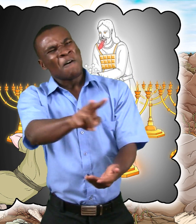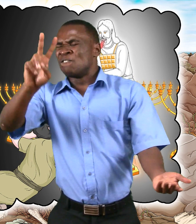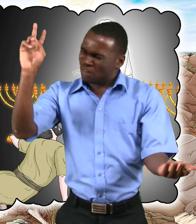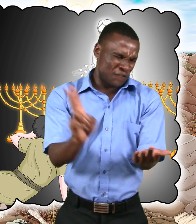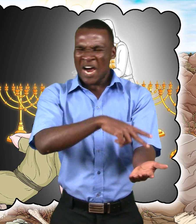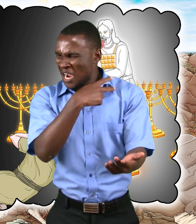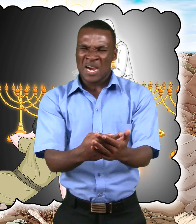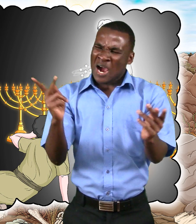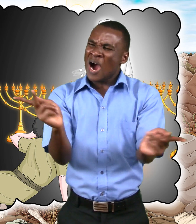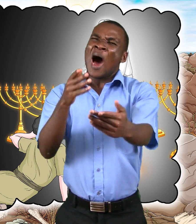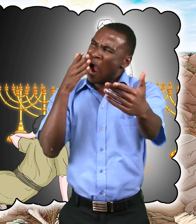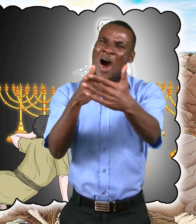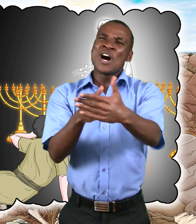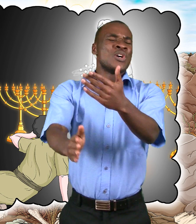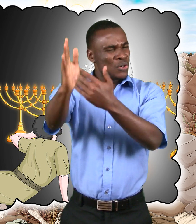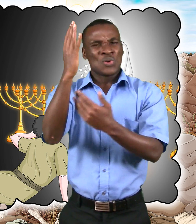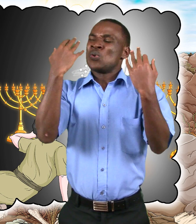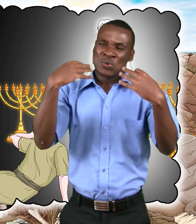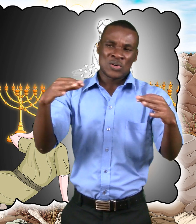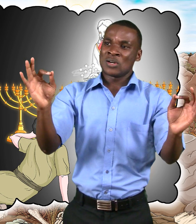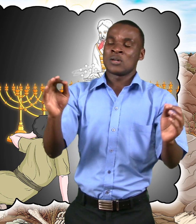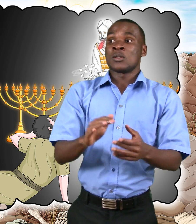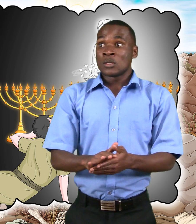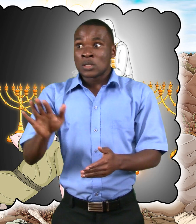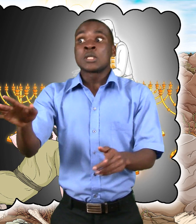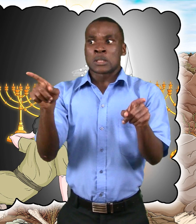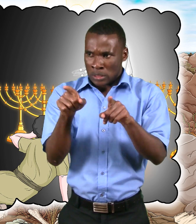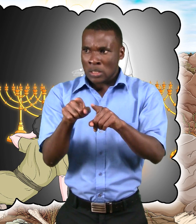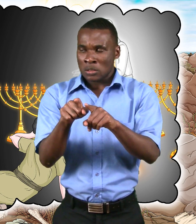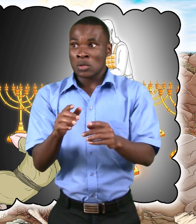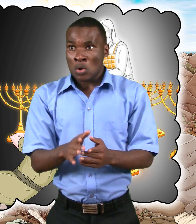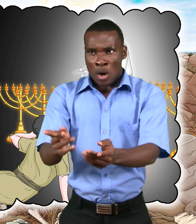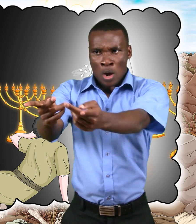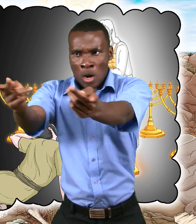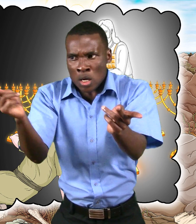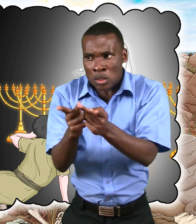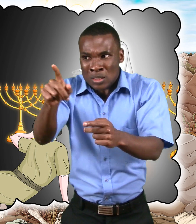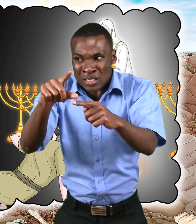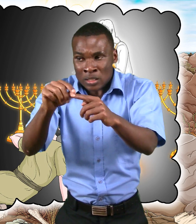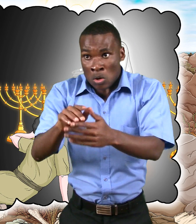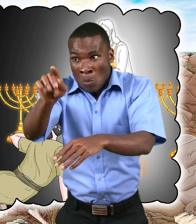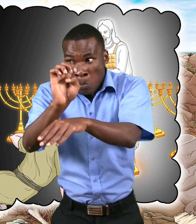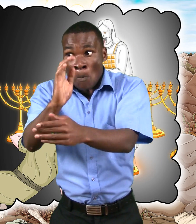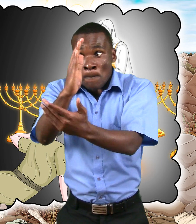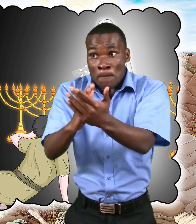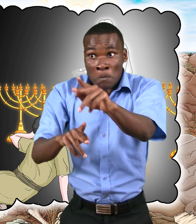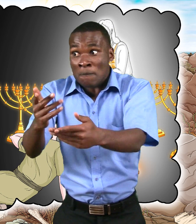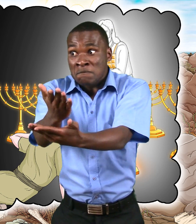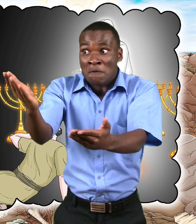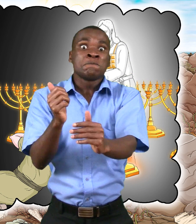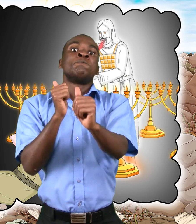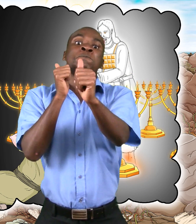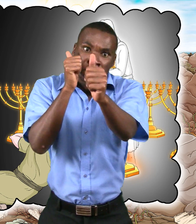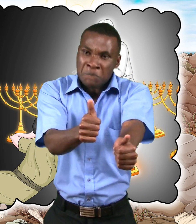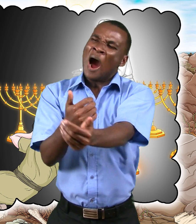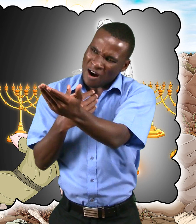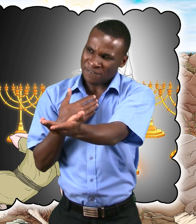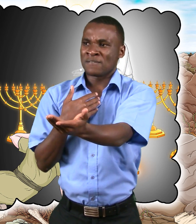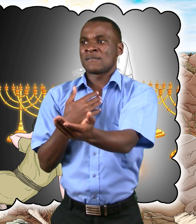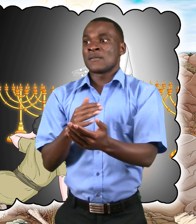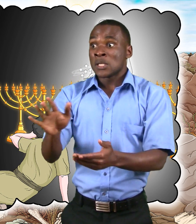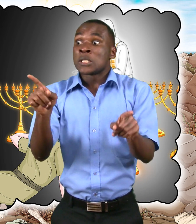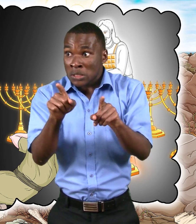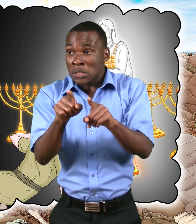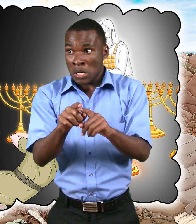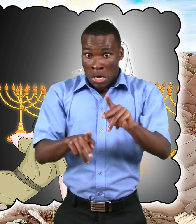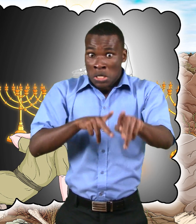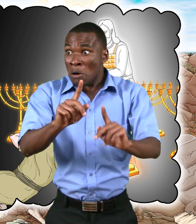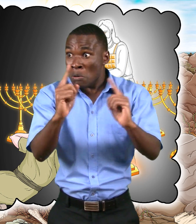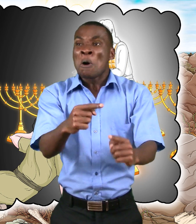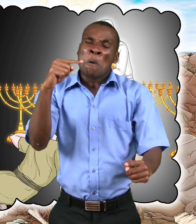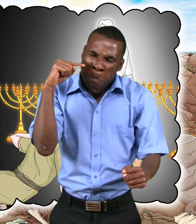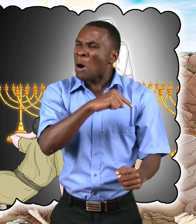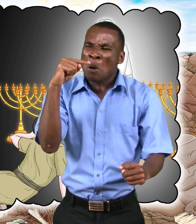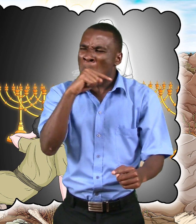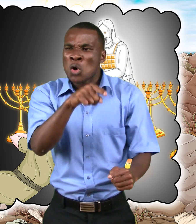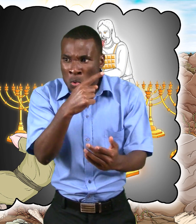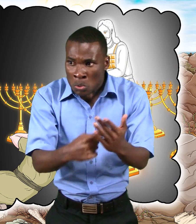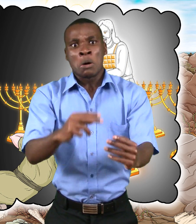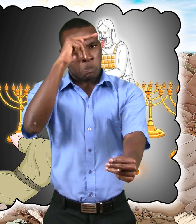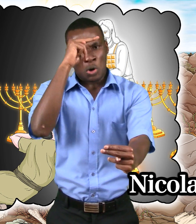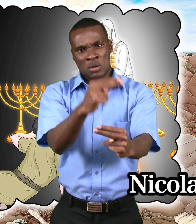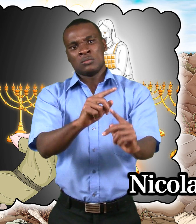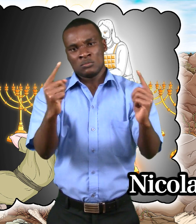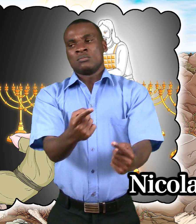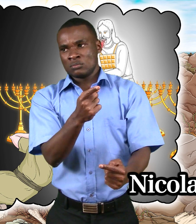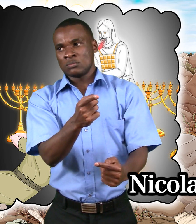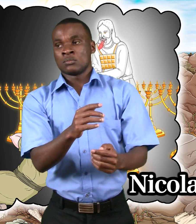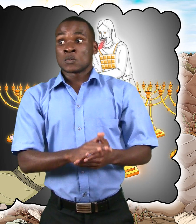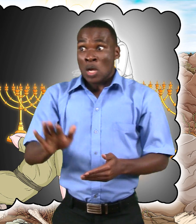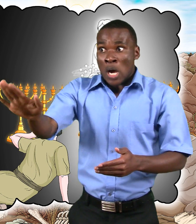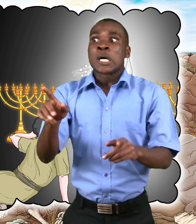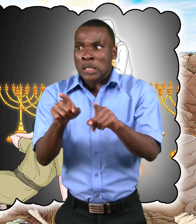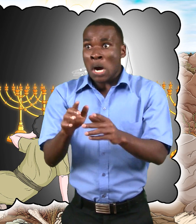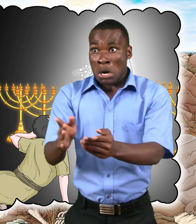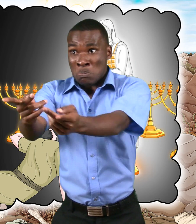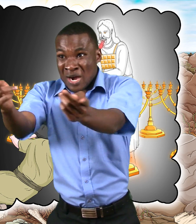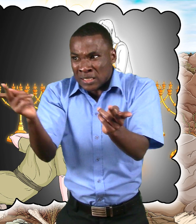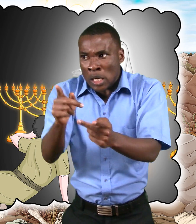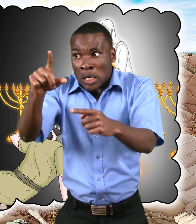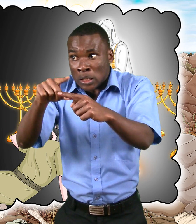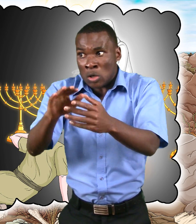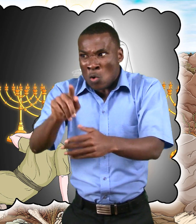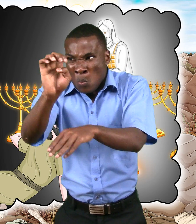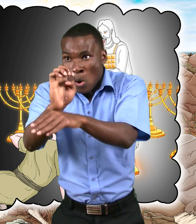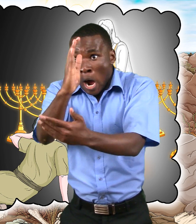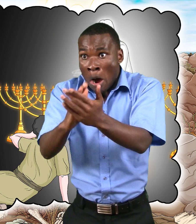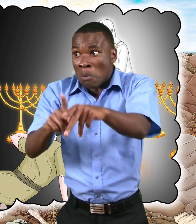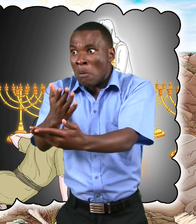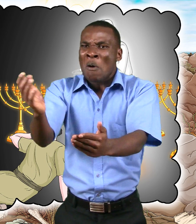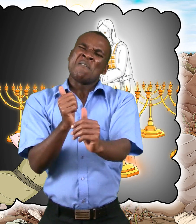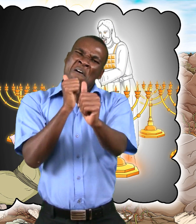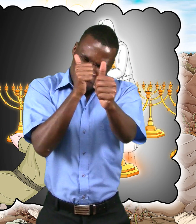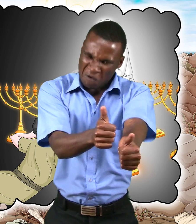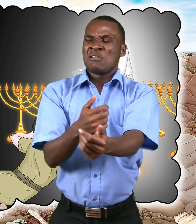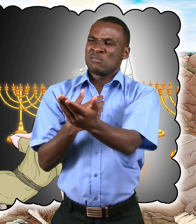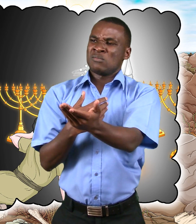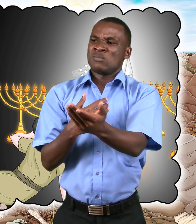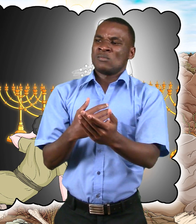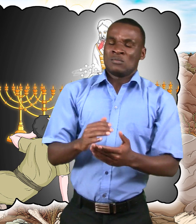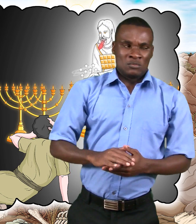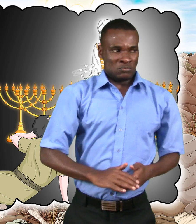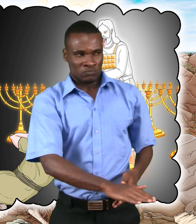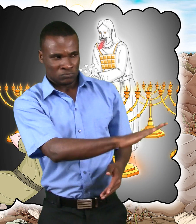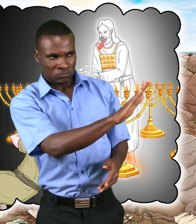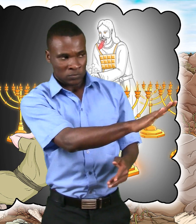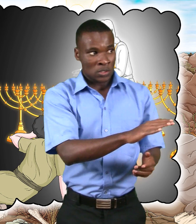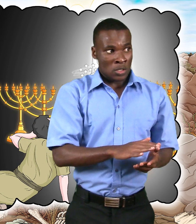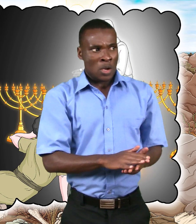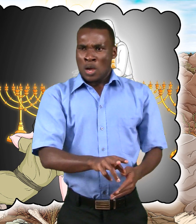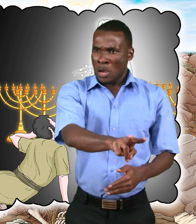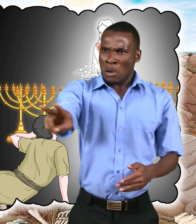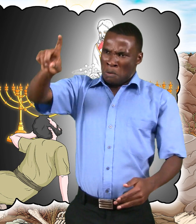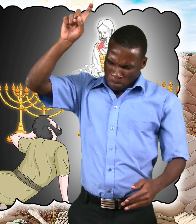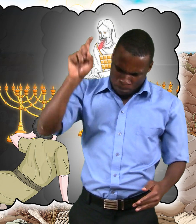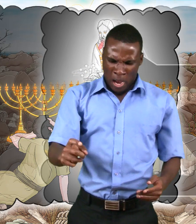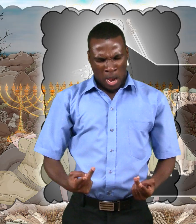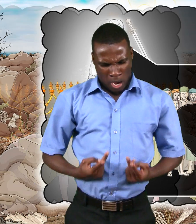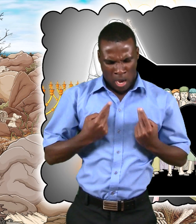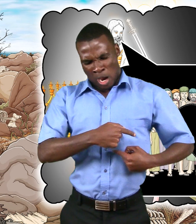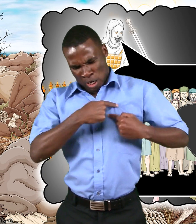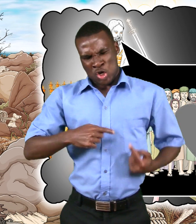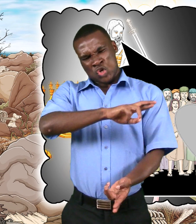In the same way, some of you also hold to the teaching of the Nicolaitans.